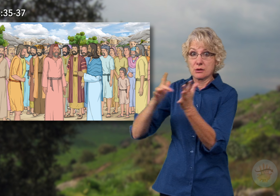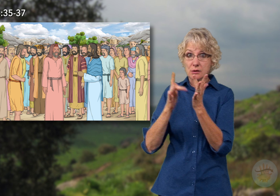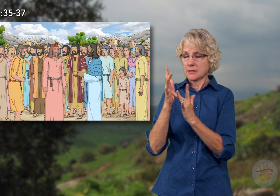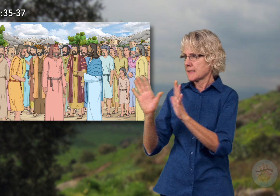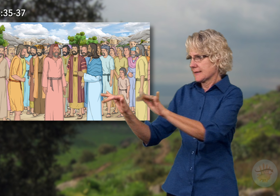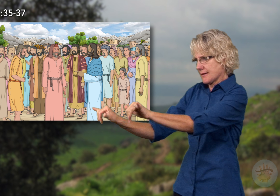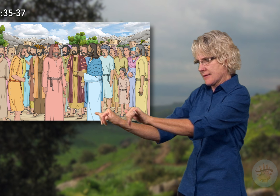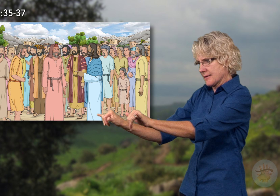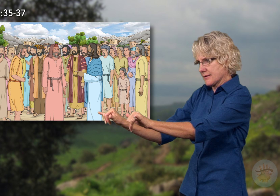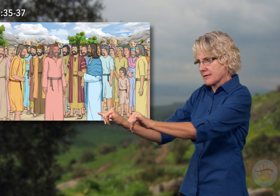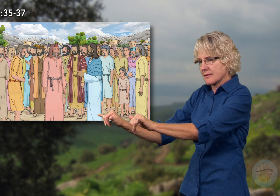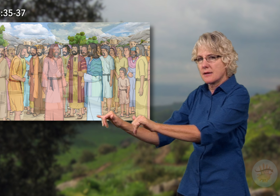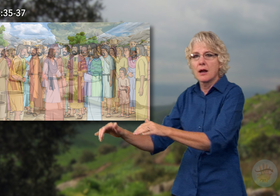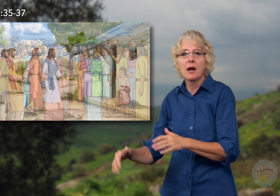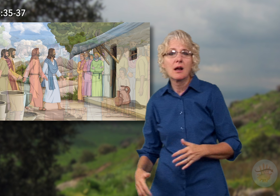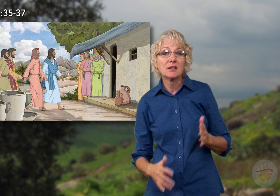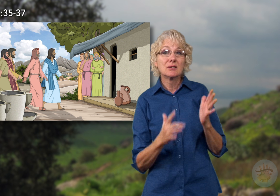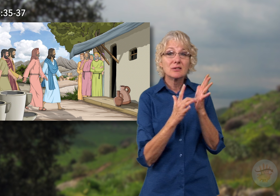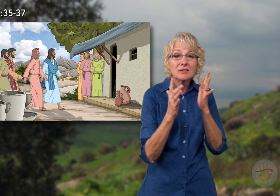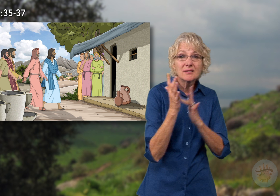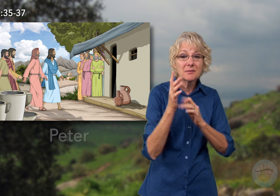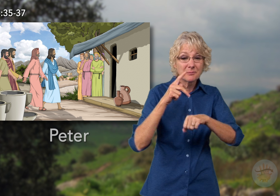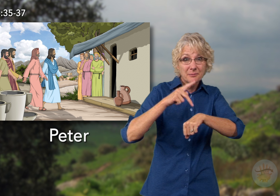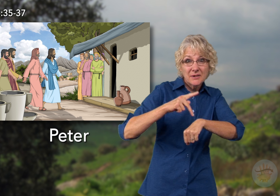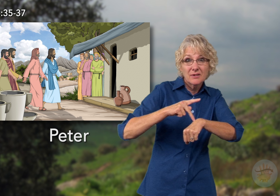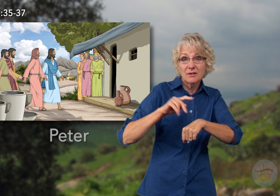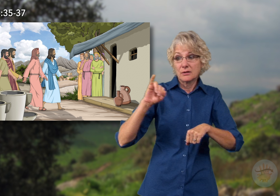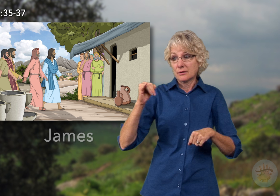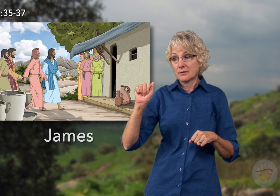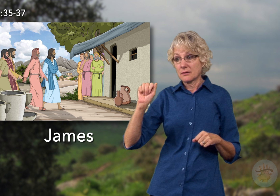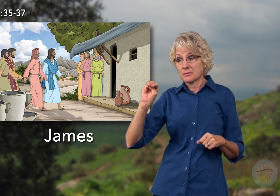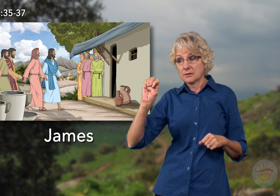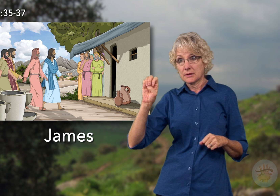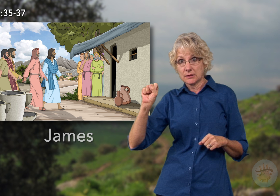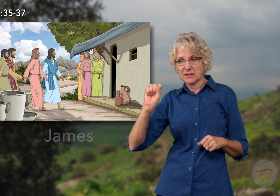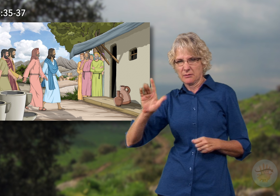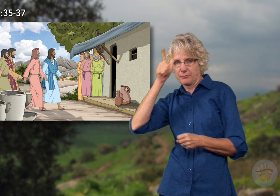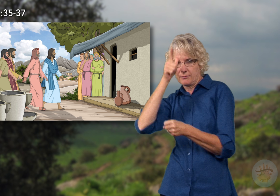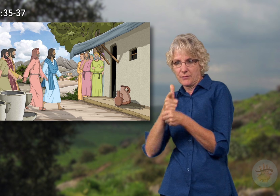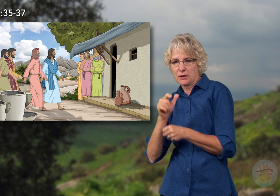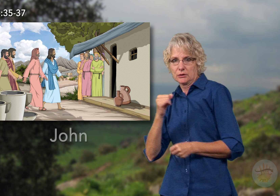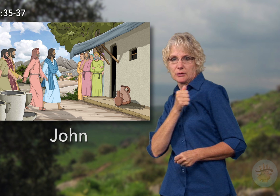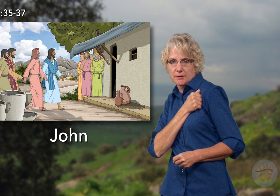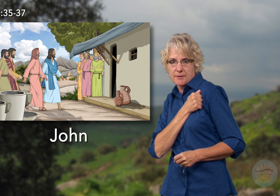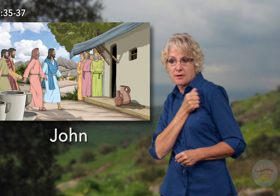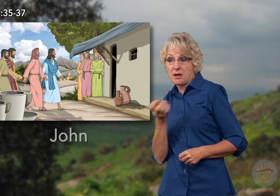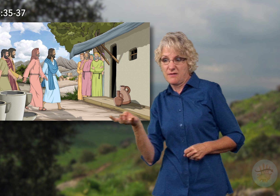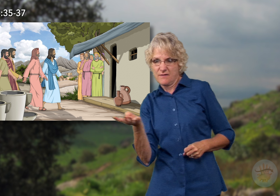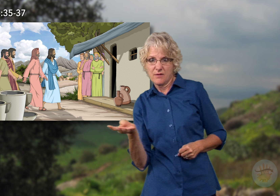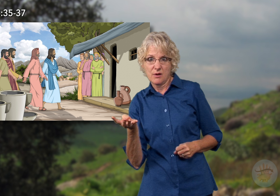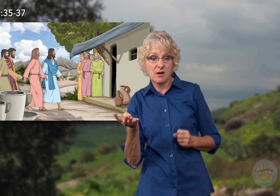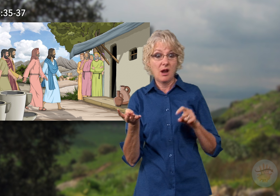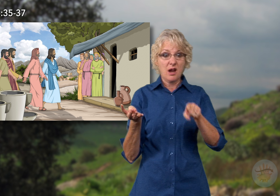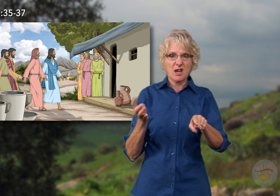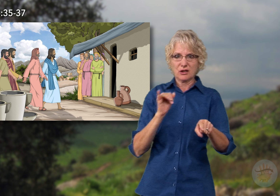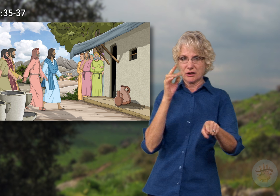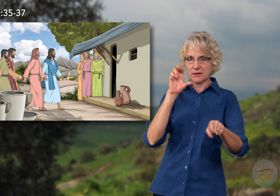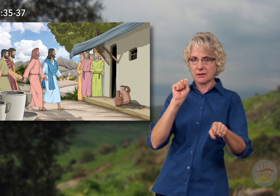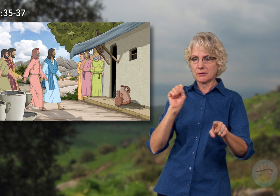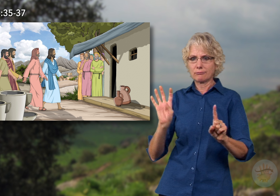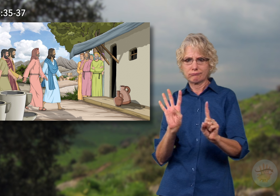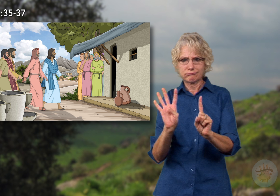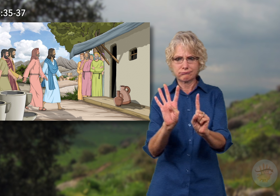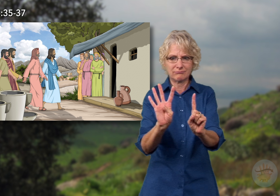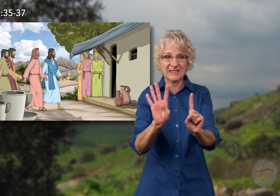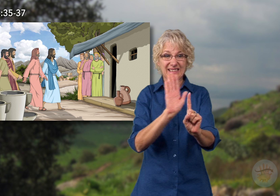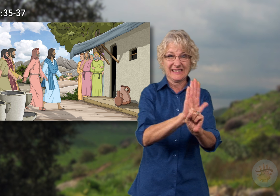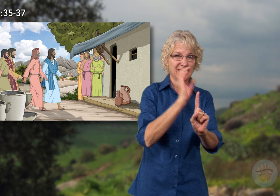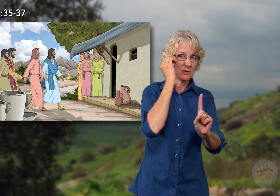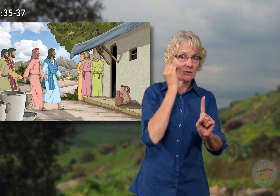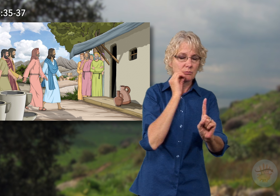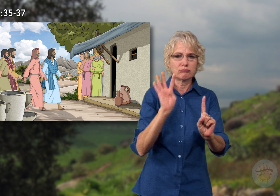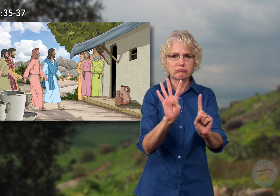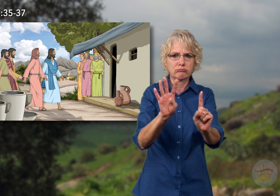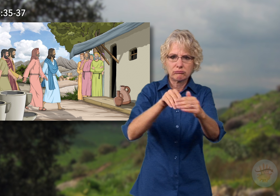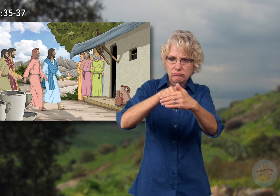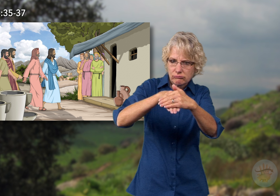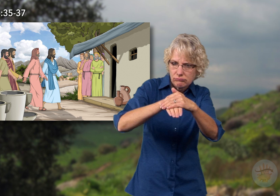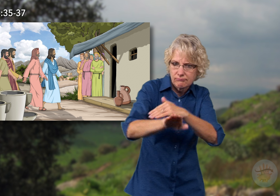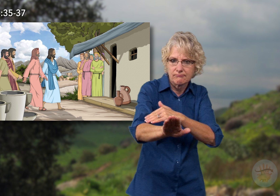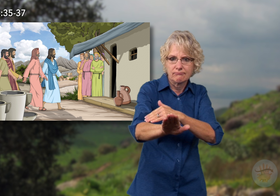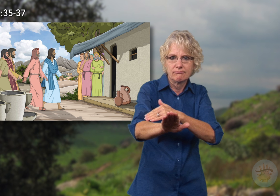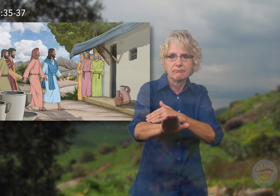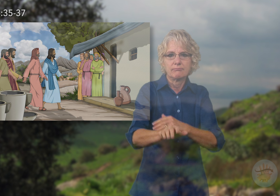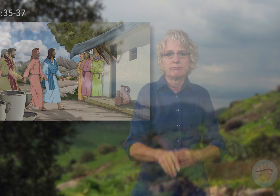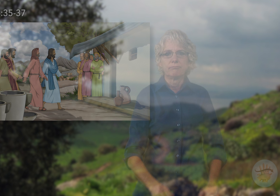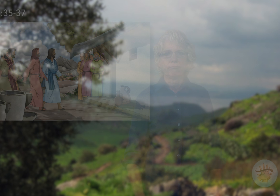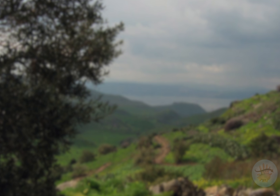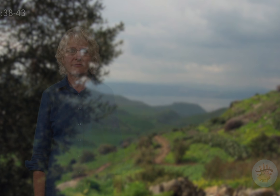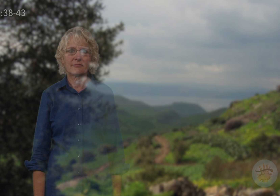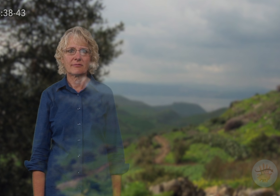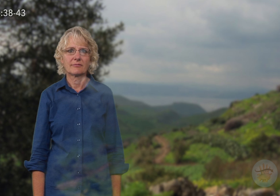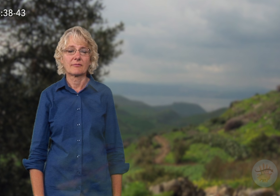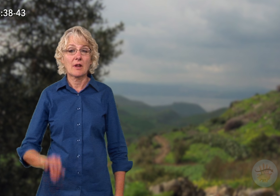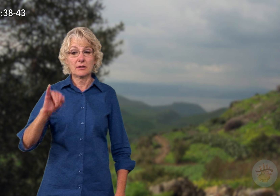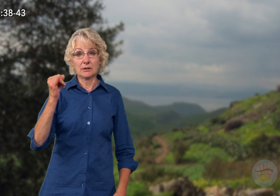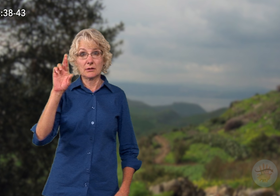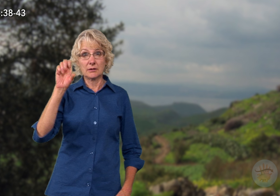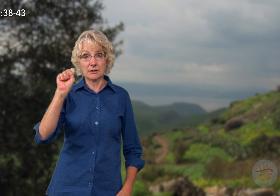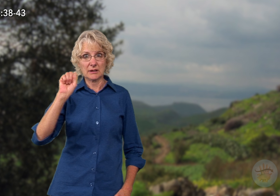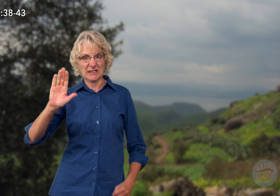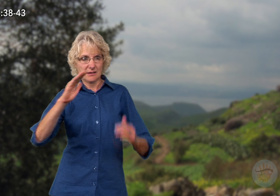And He did not allow anyone to accompany Him except Peter, James, and John the brother of James.